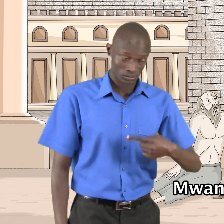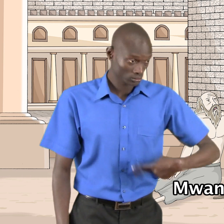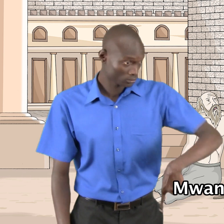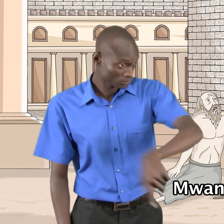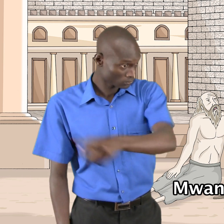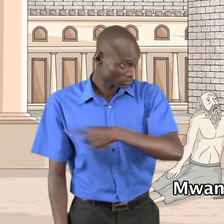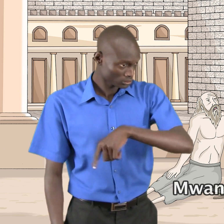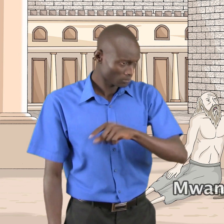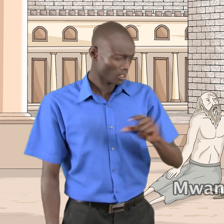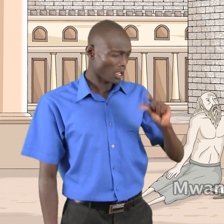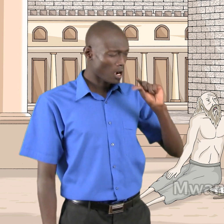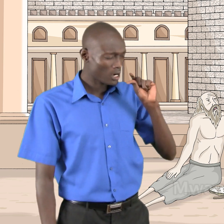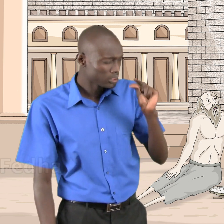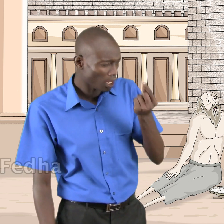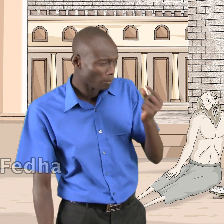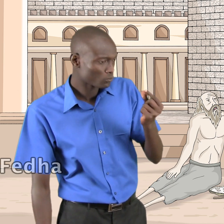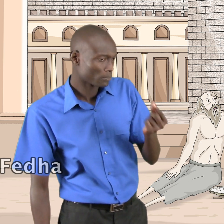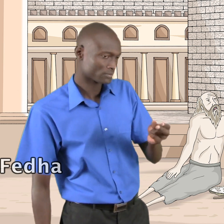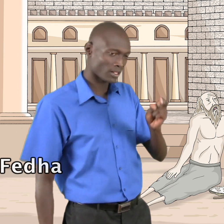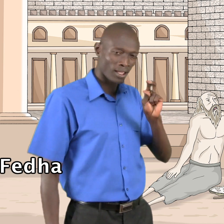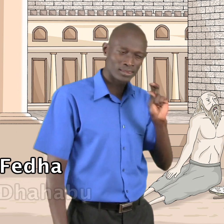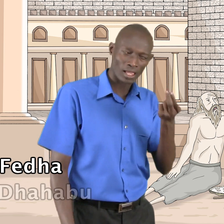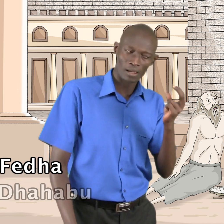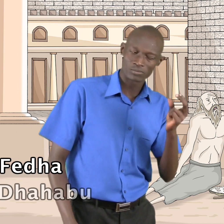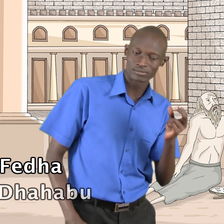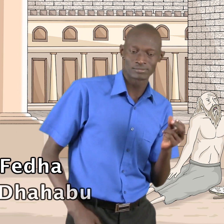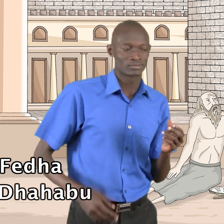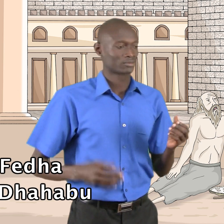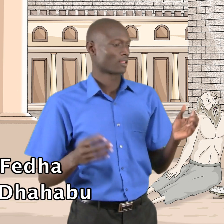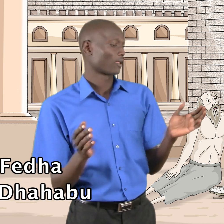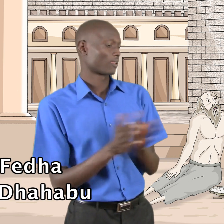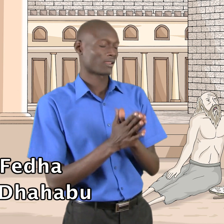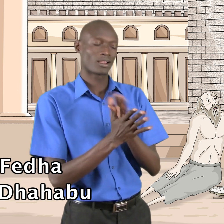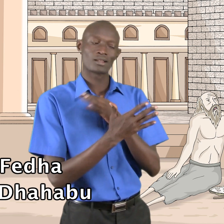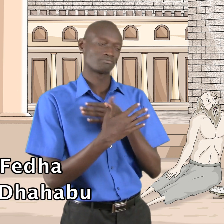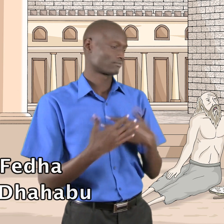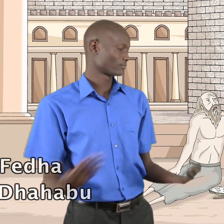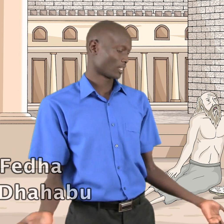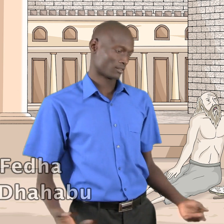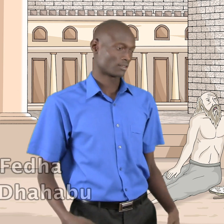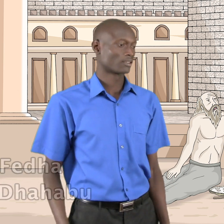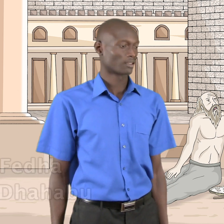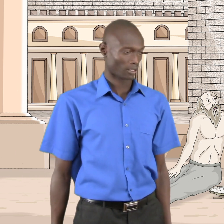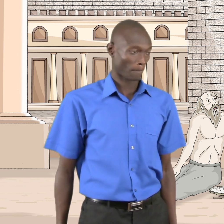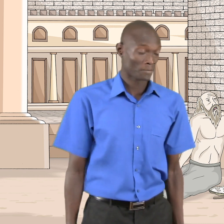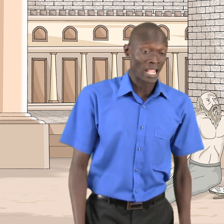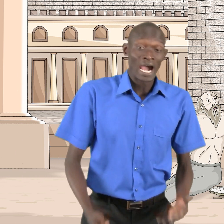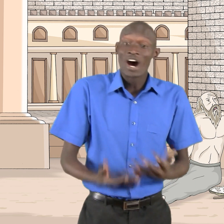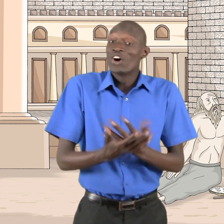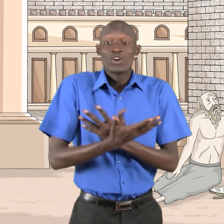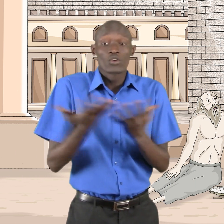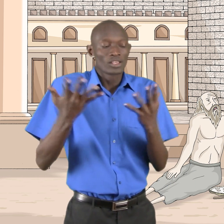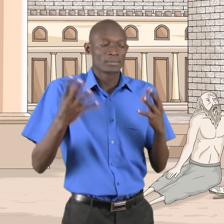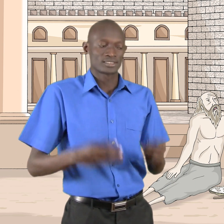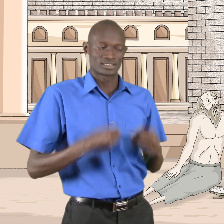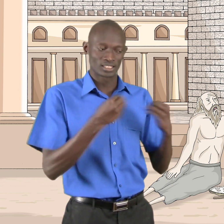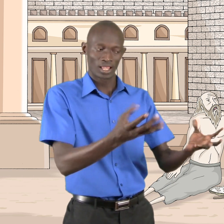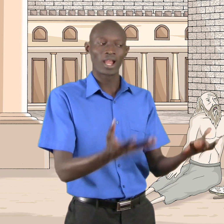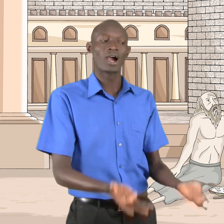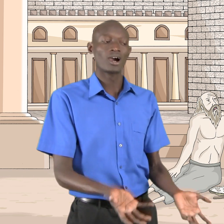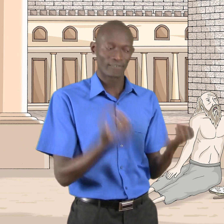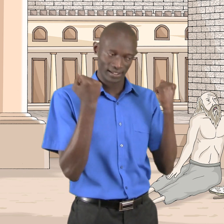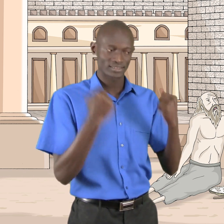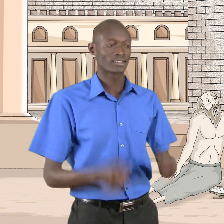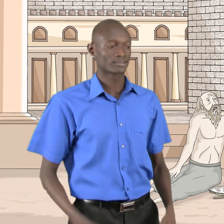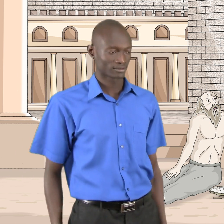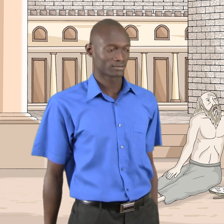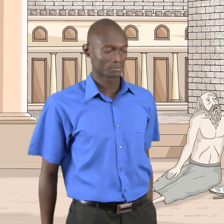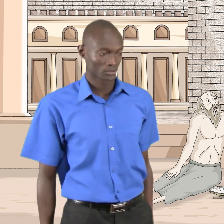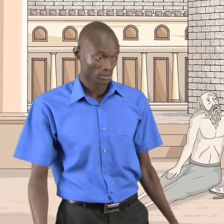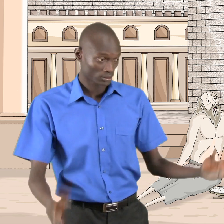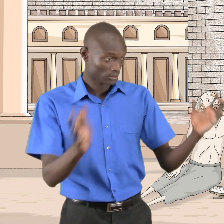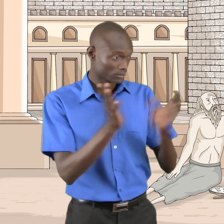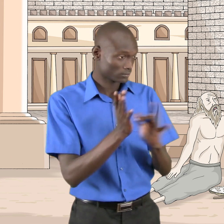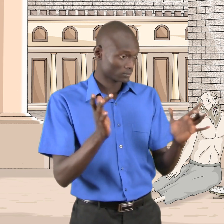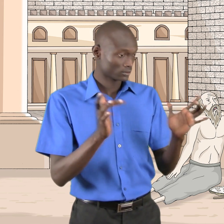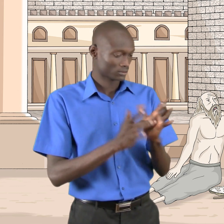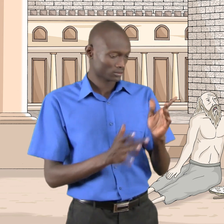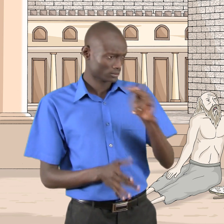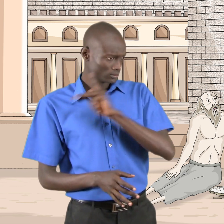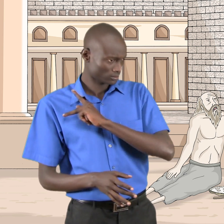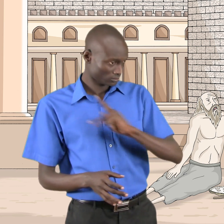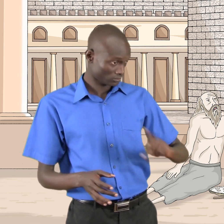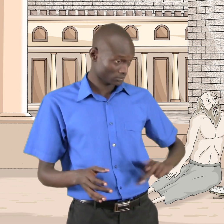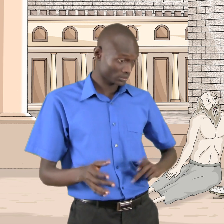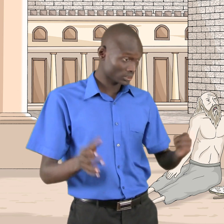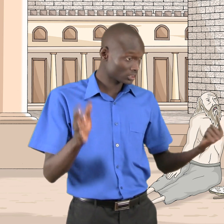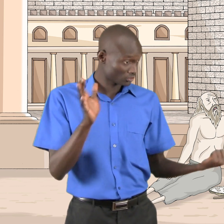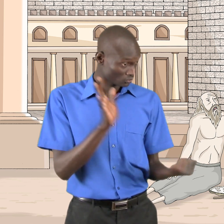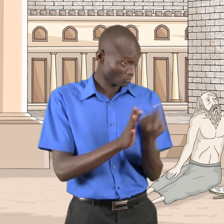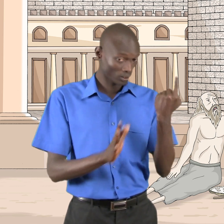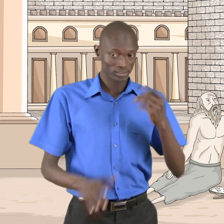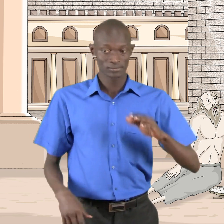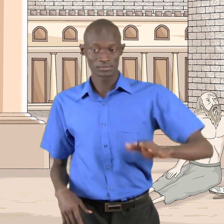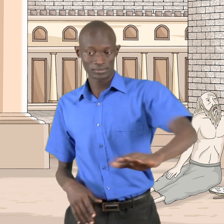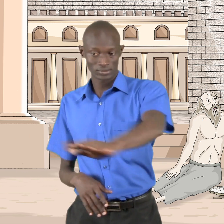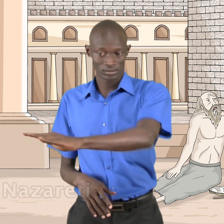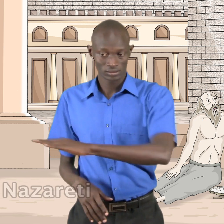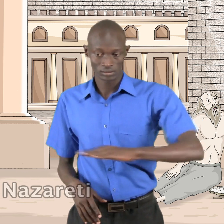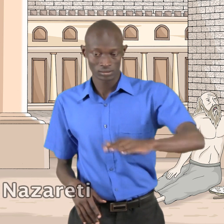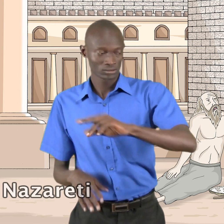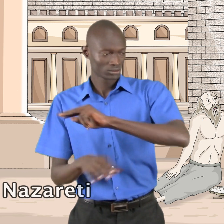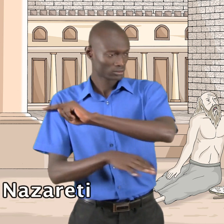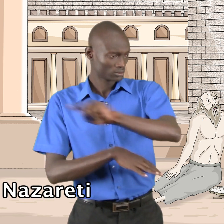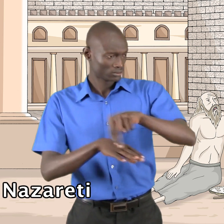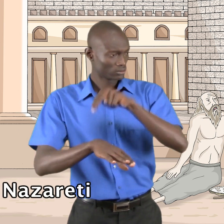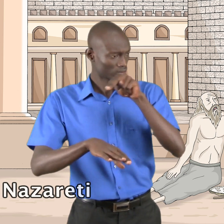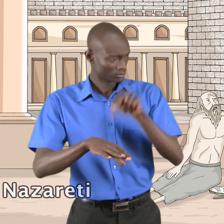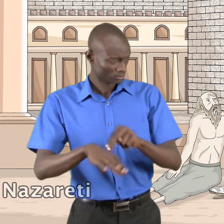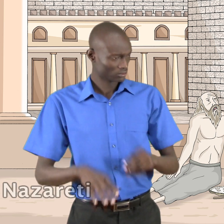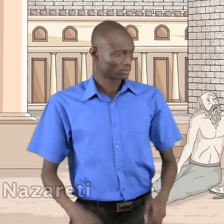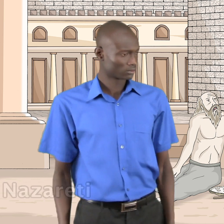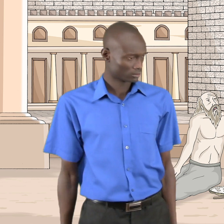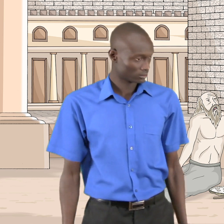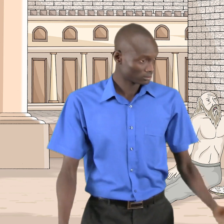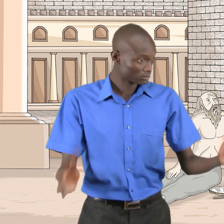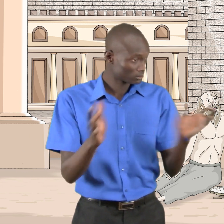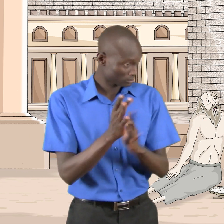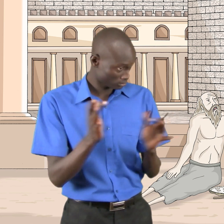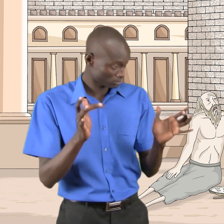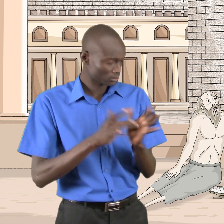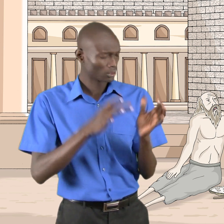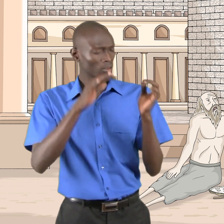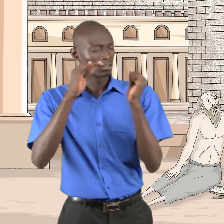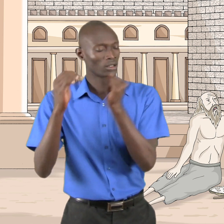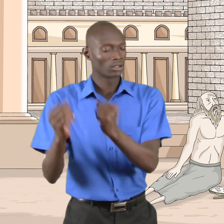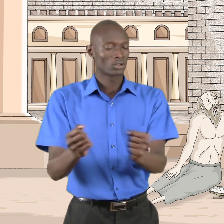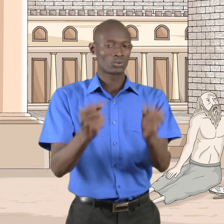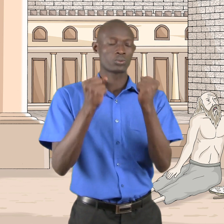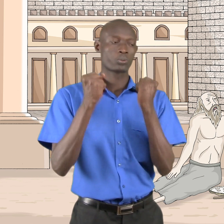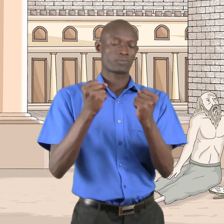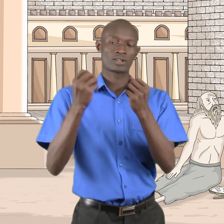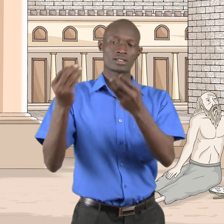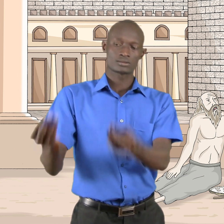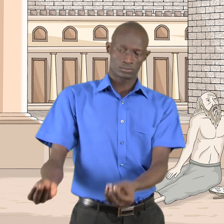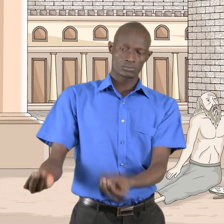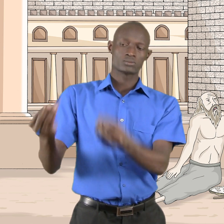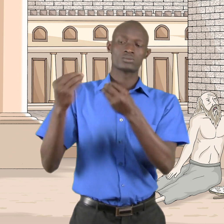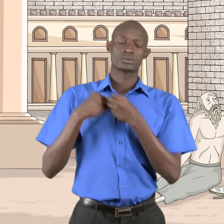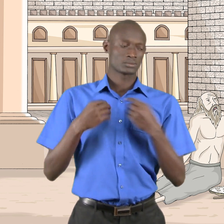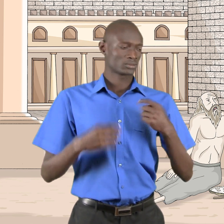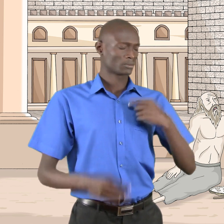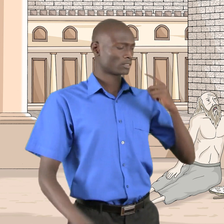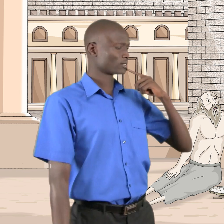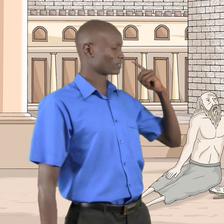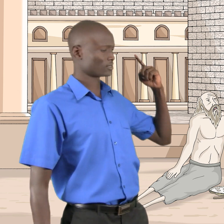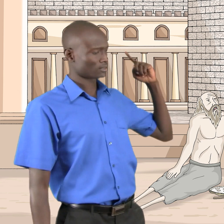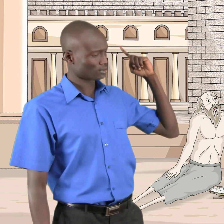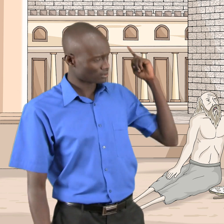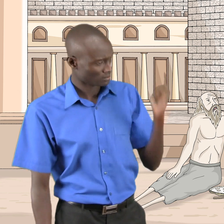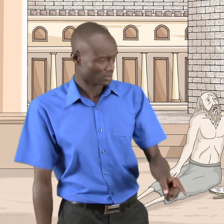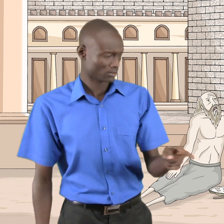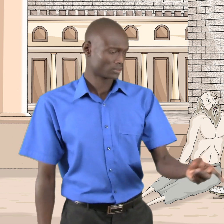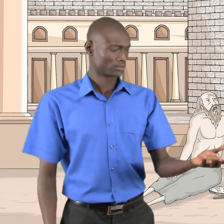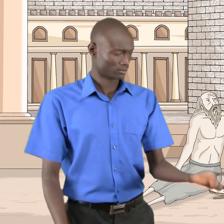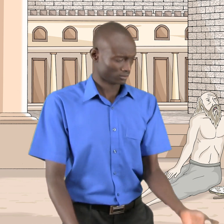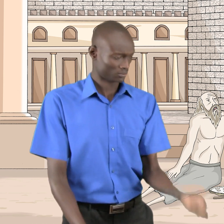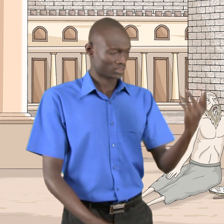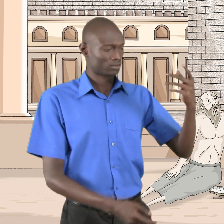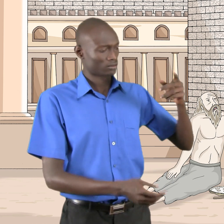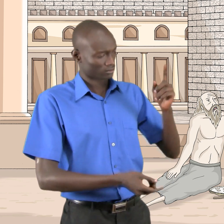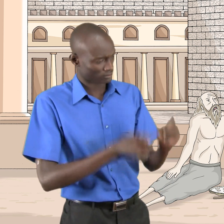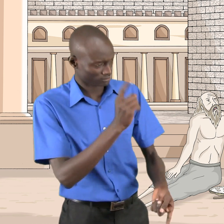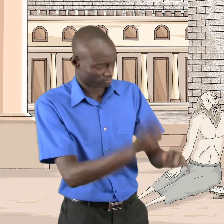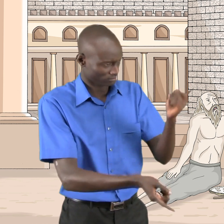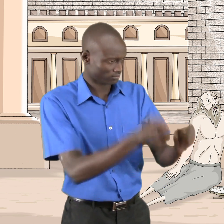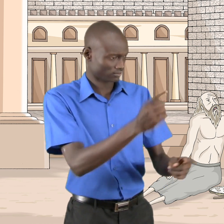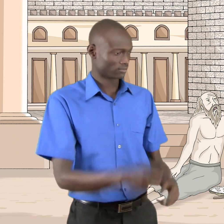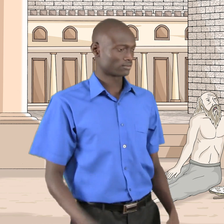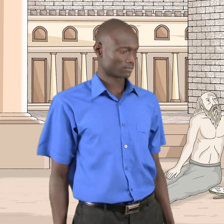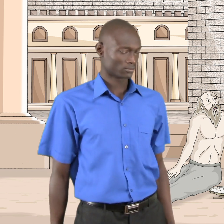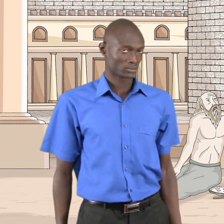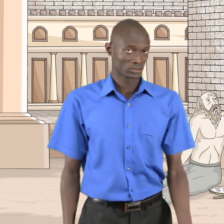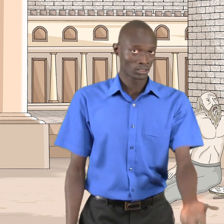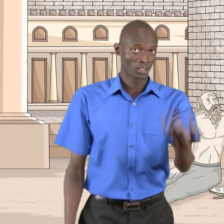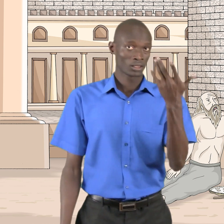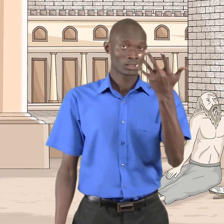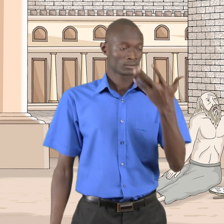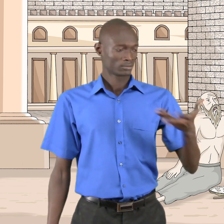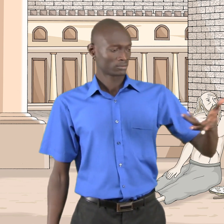But Peter said, “Silver or gold I do not have, but what I have I give you: In the name of Jesus Christ of Nazareth, get up and walk!”